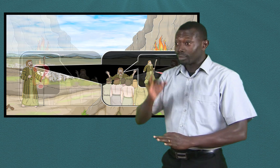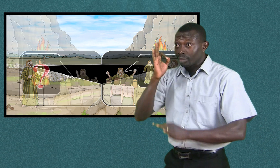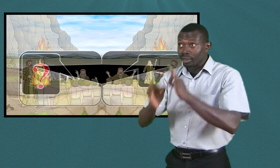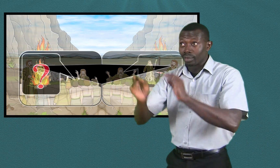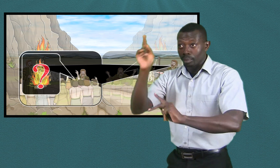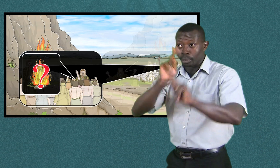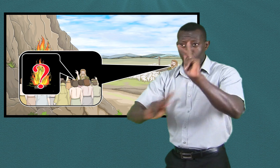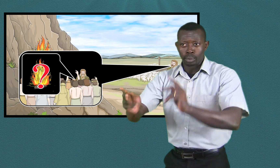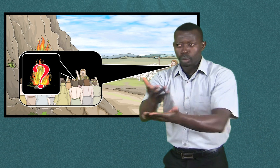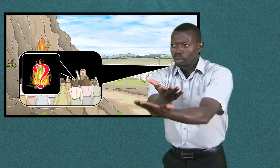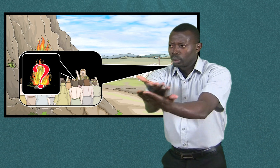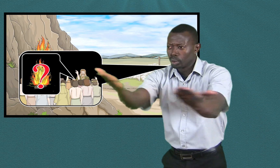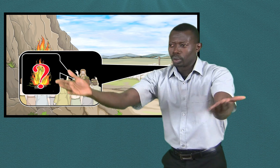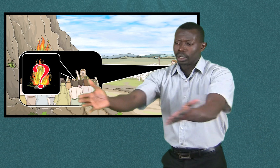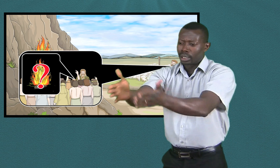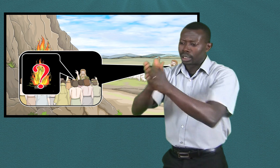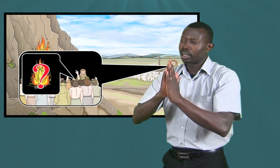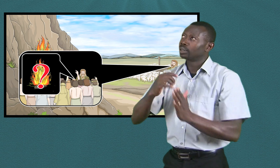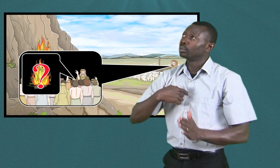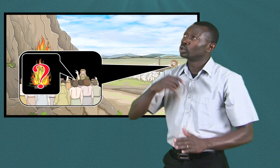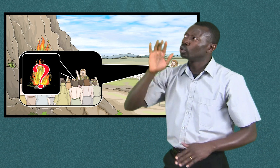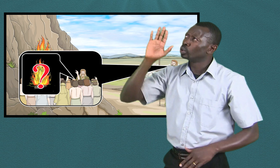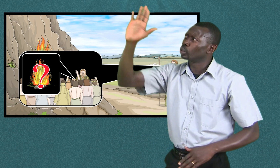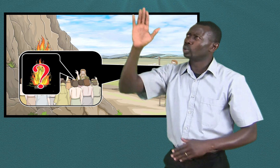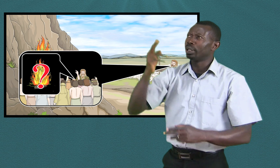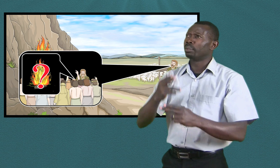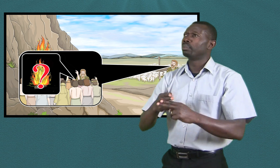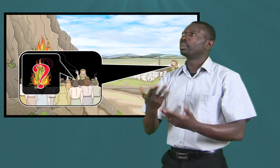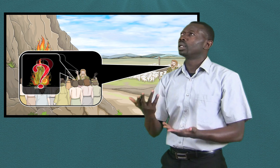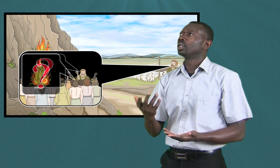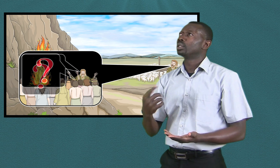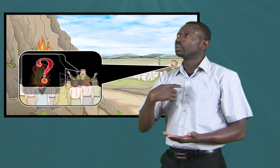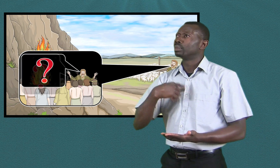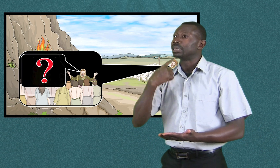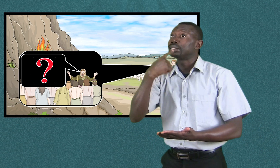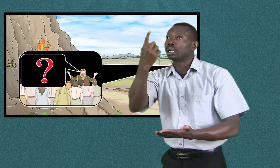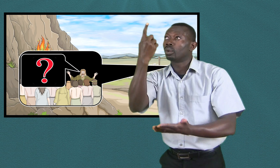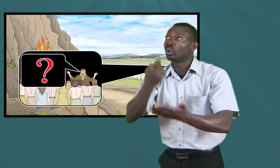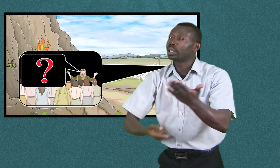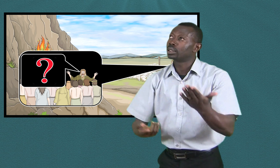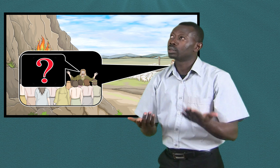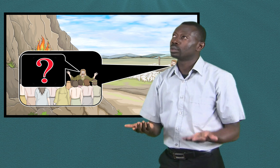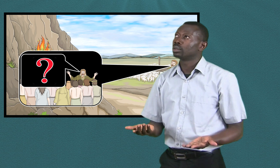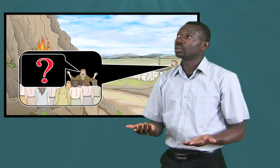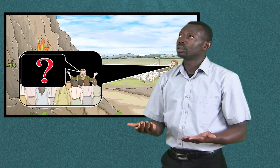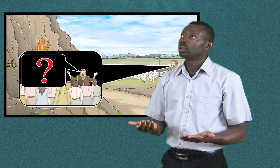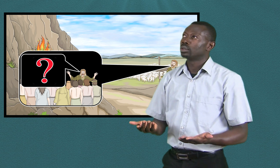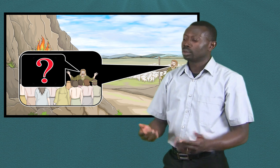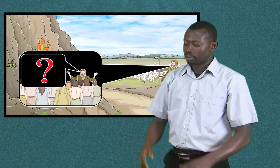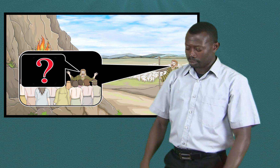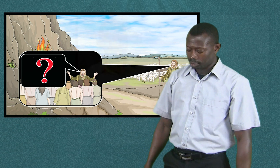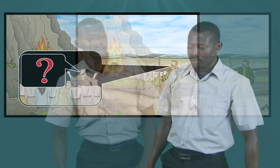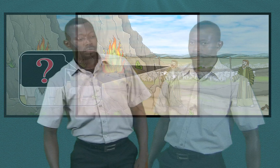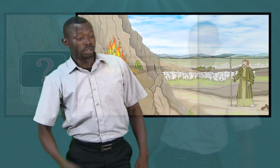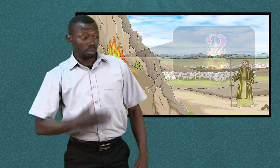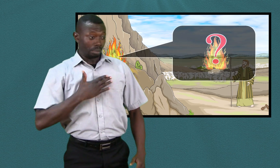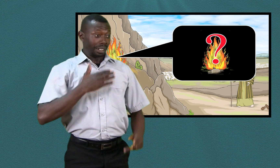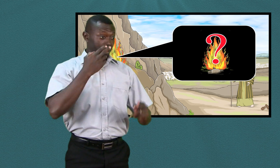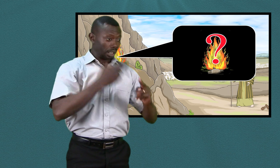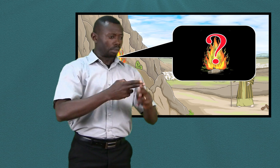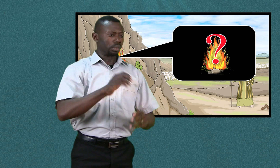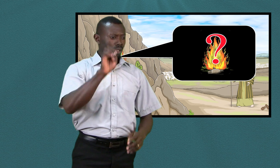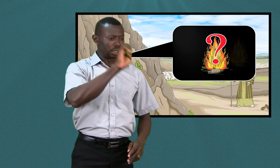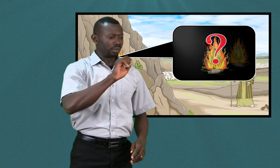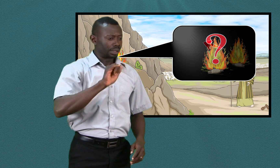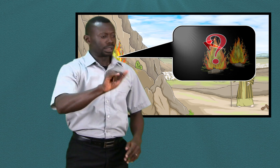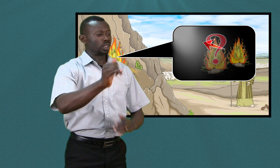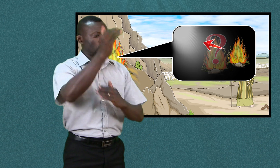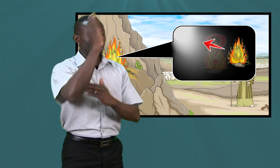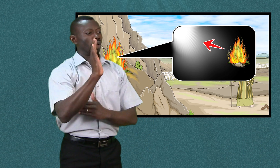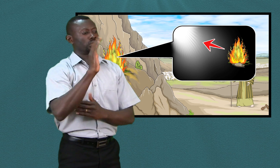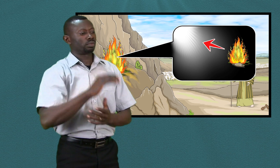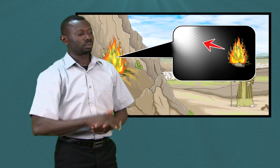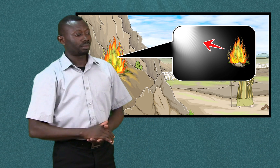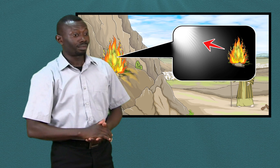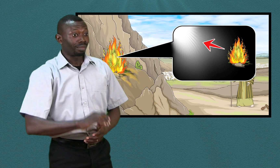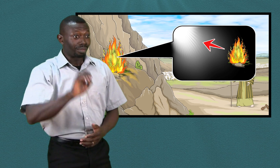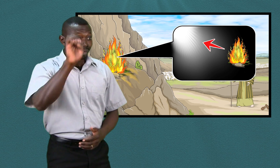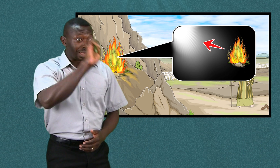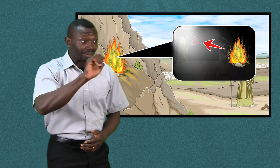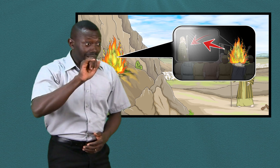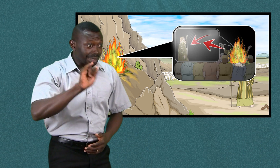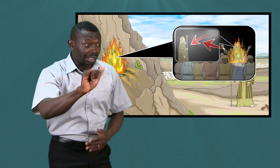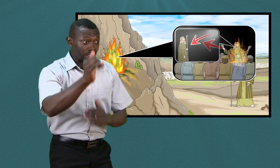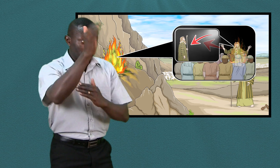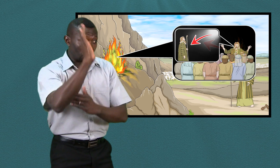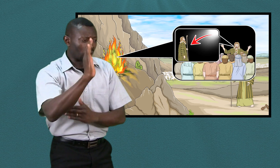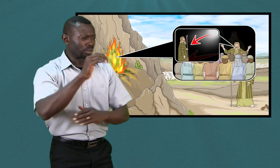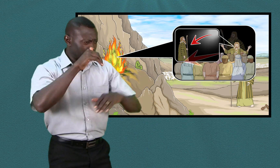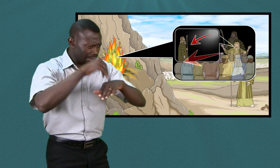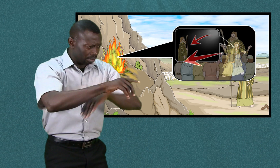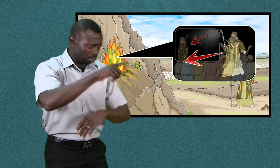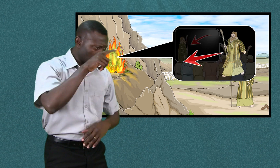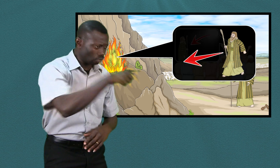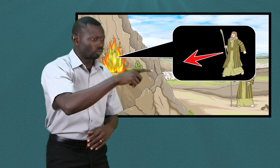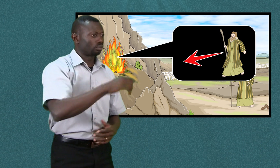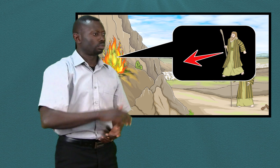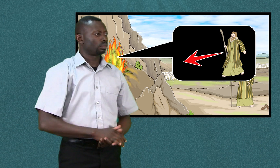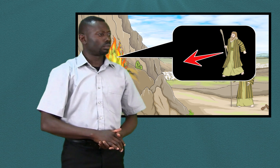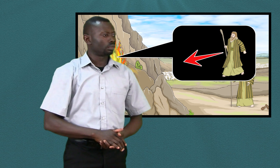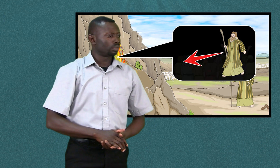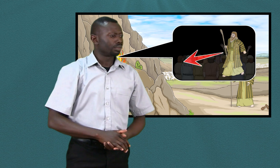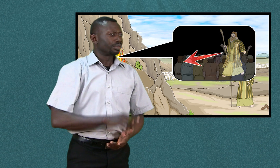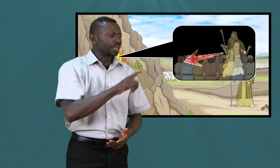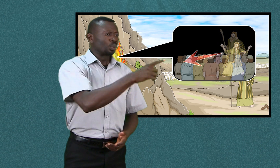What should I tell them?” God said to Moses, “I AM WHO I AM.